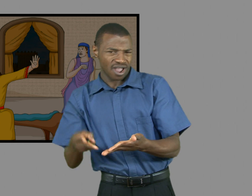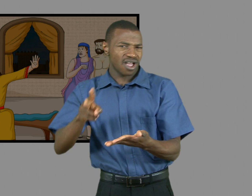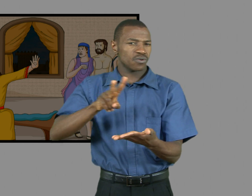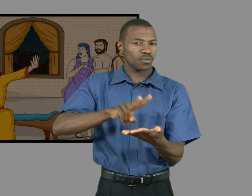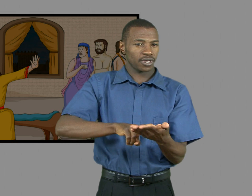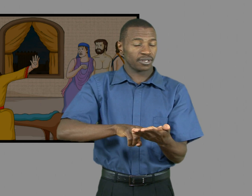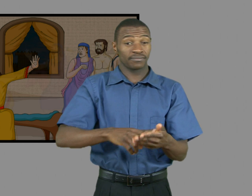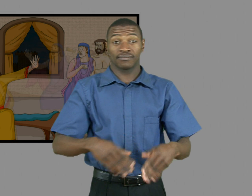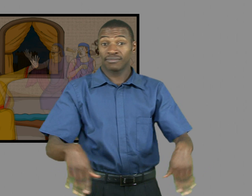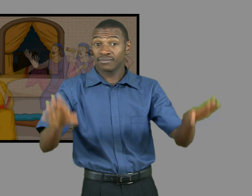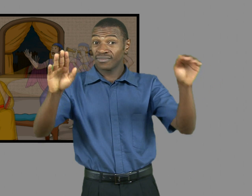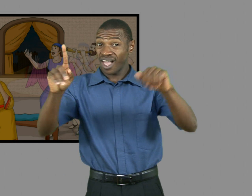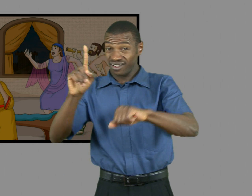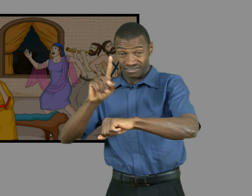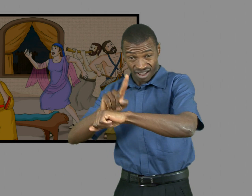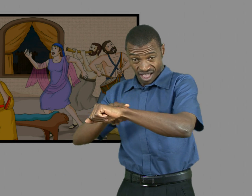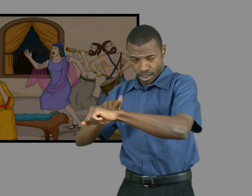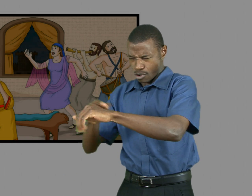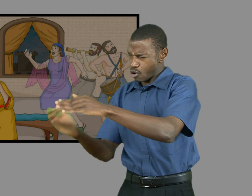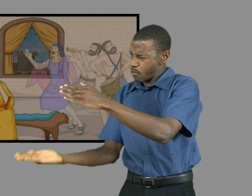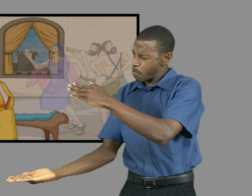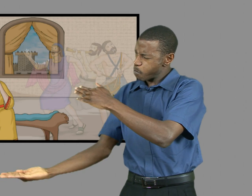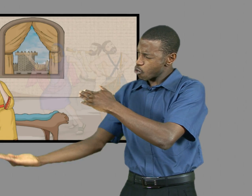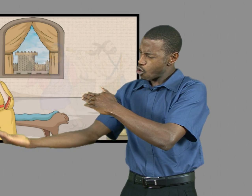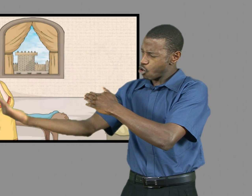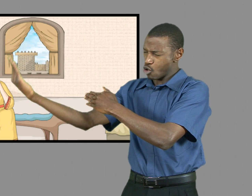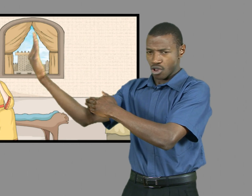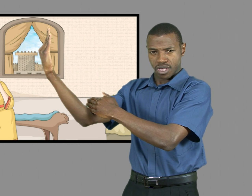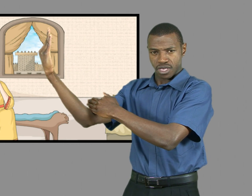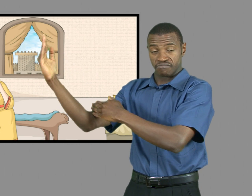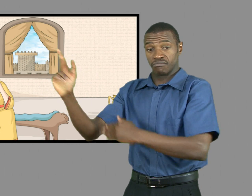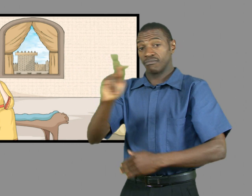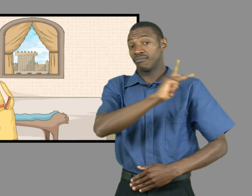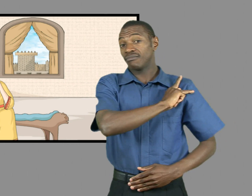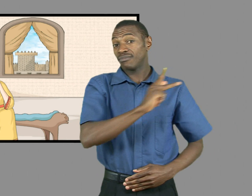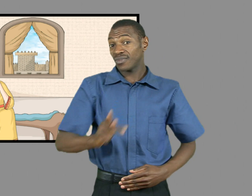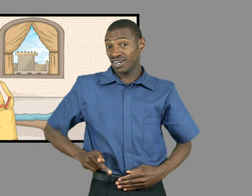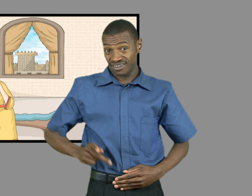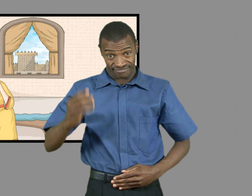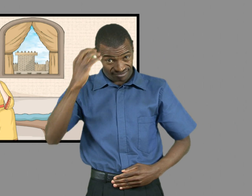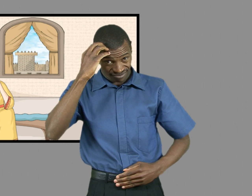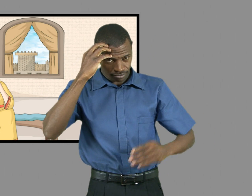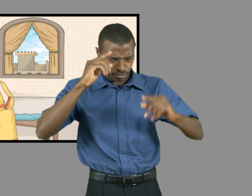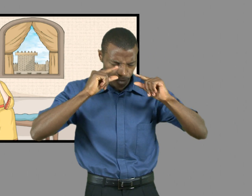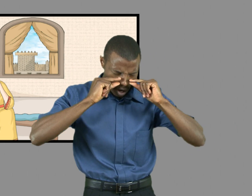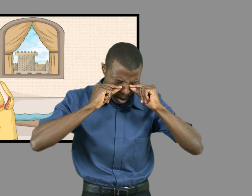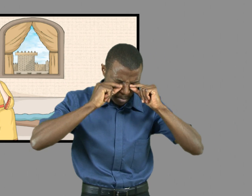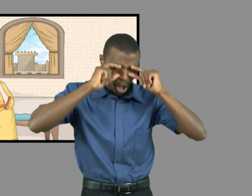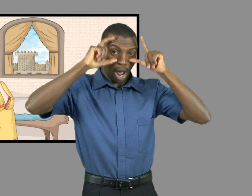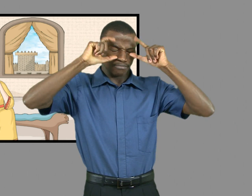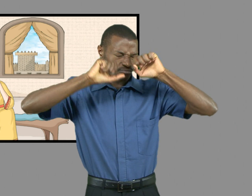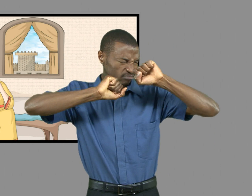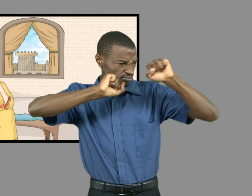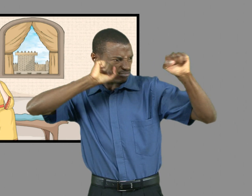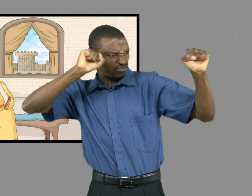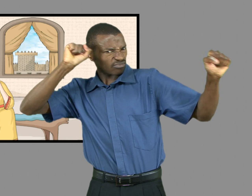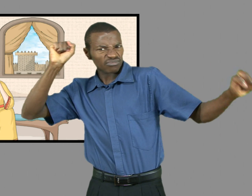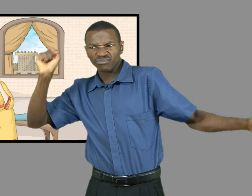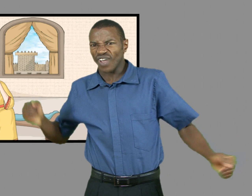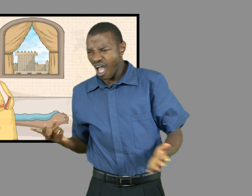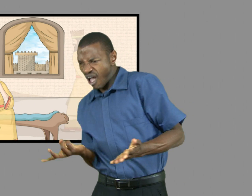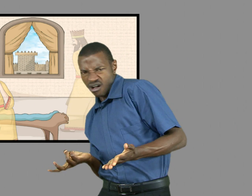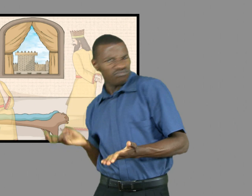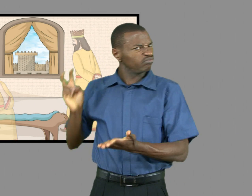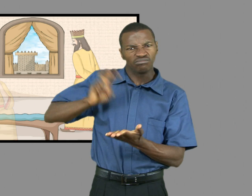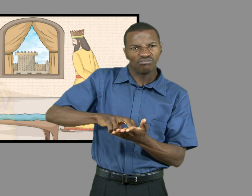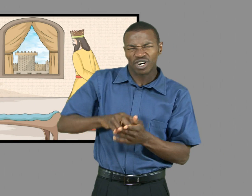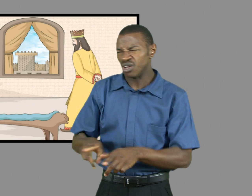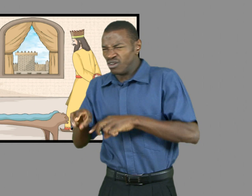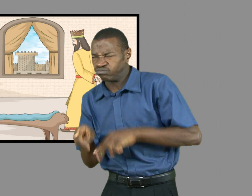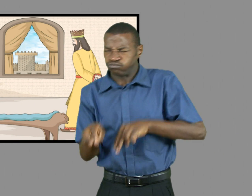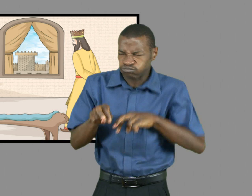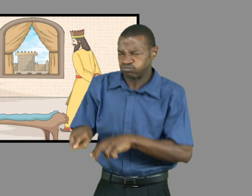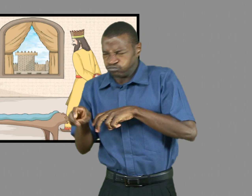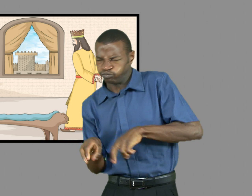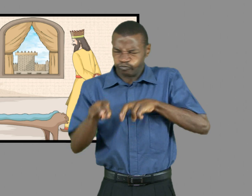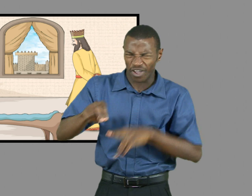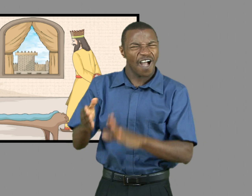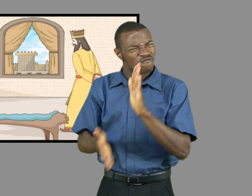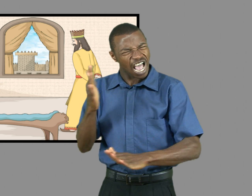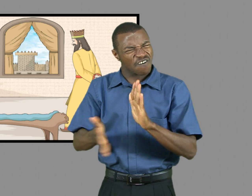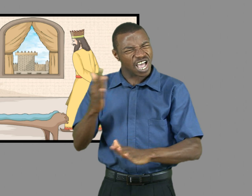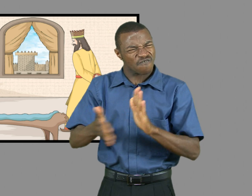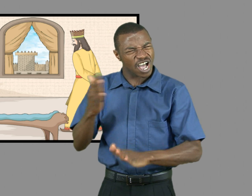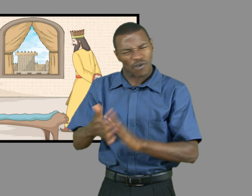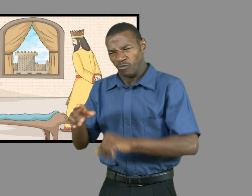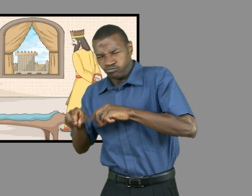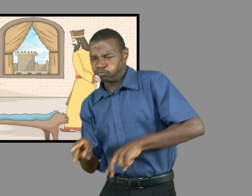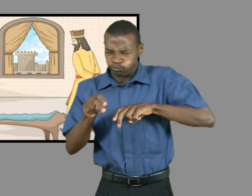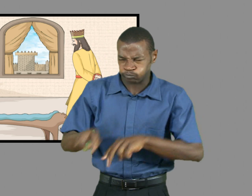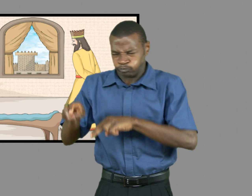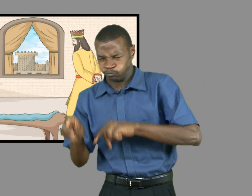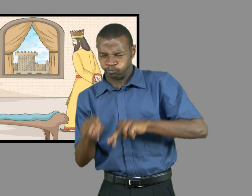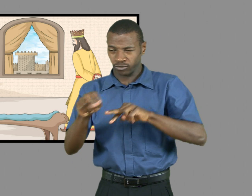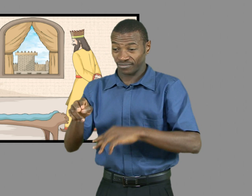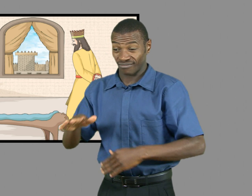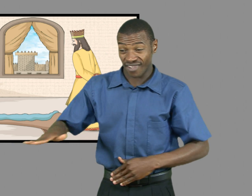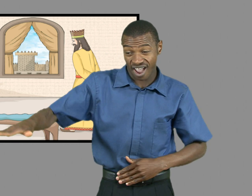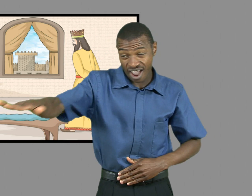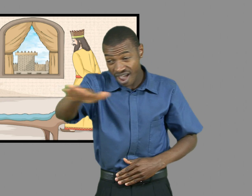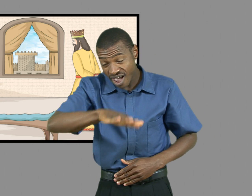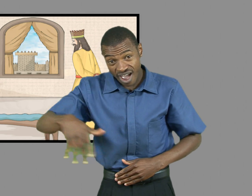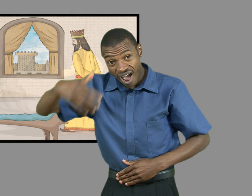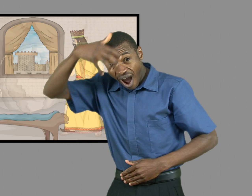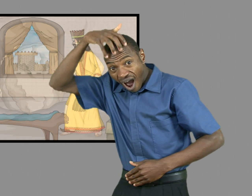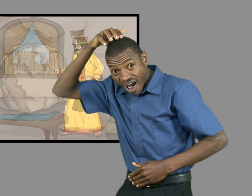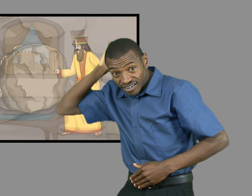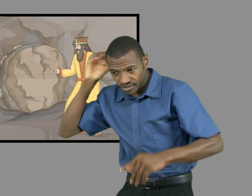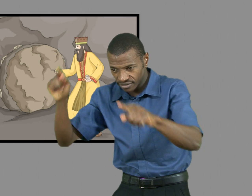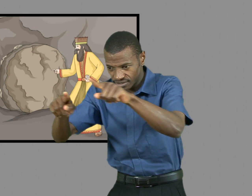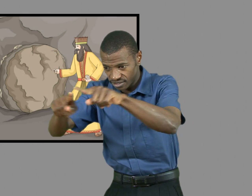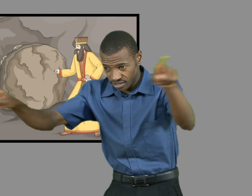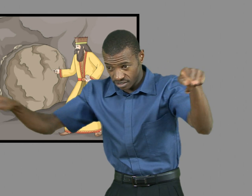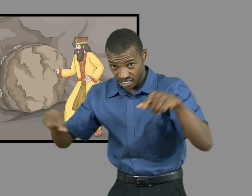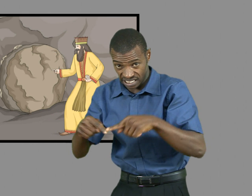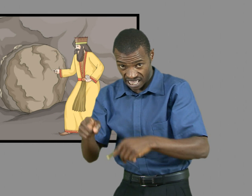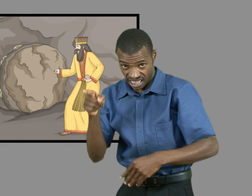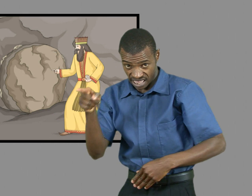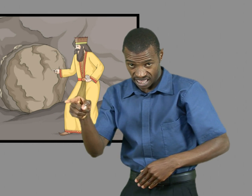At the first light of dawn, the king got up and hurried to the den of lions.